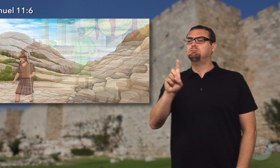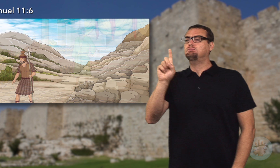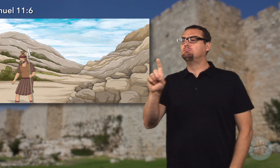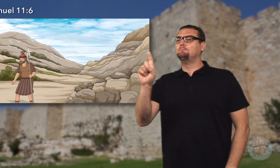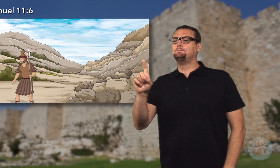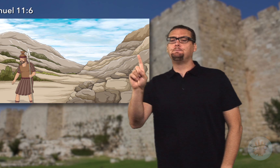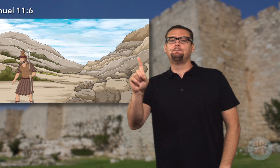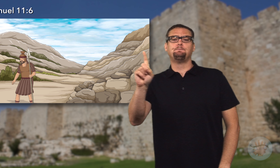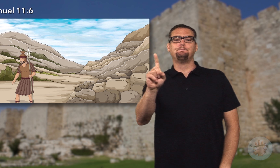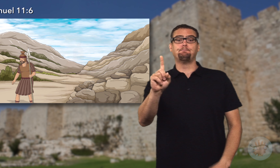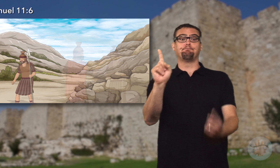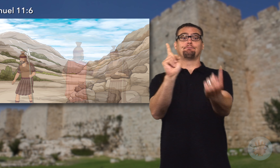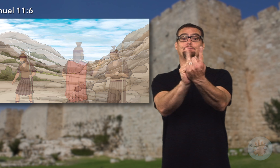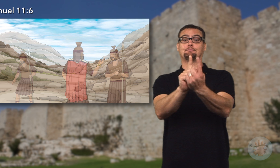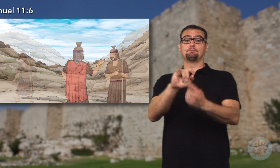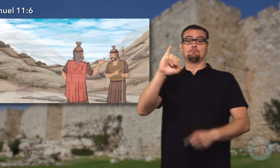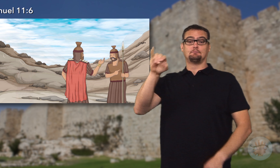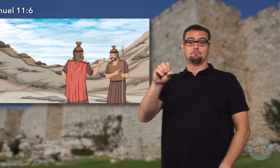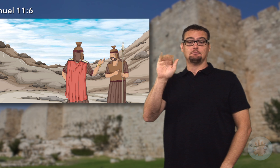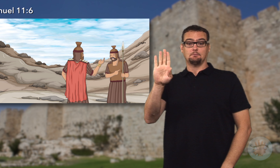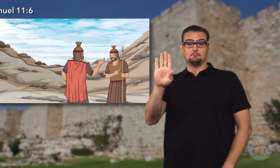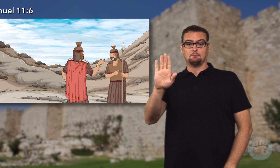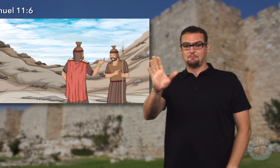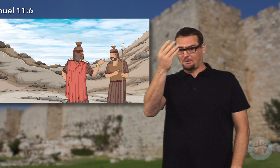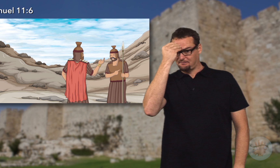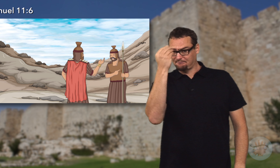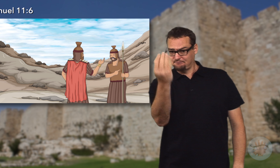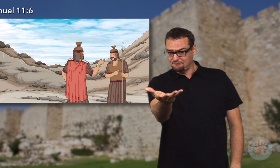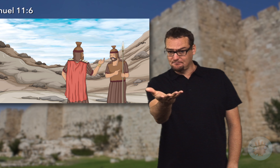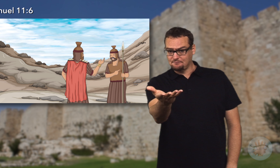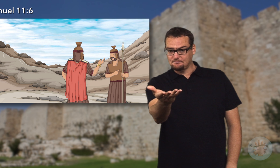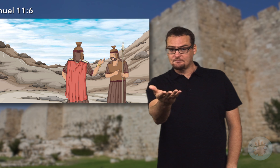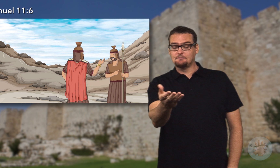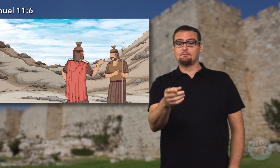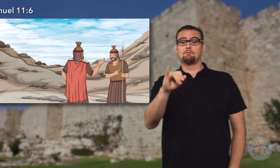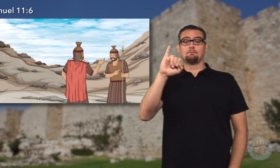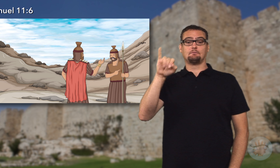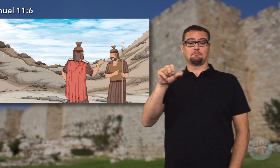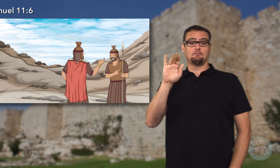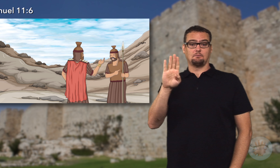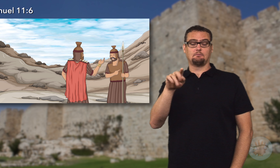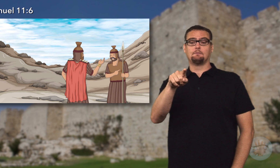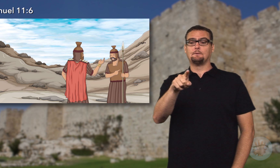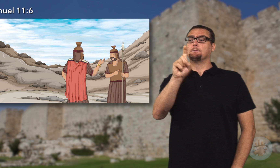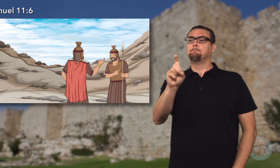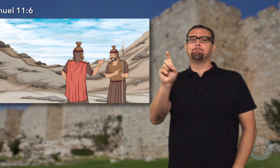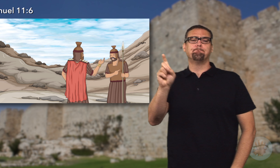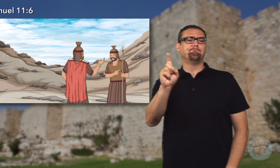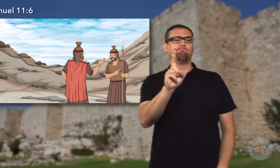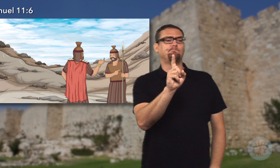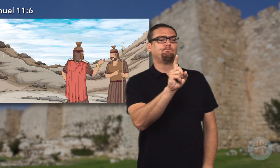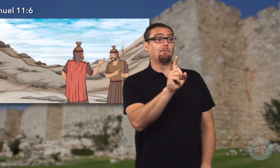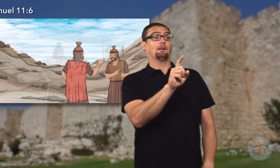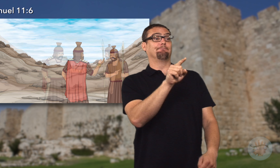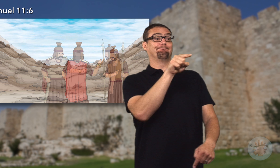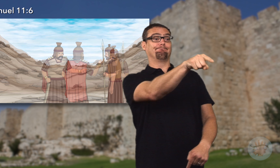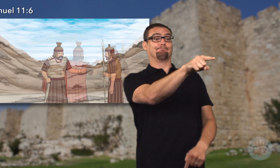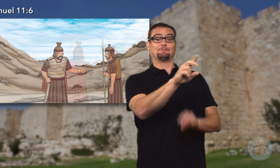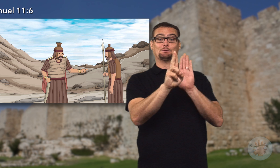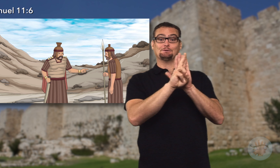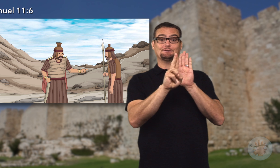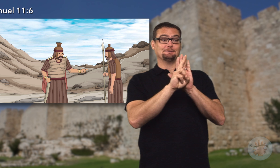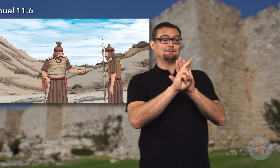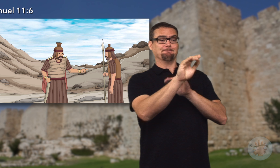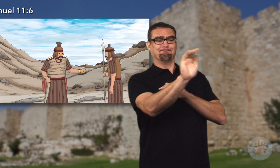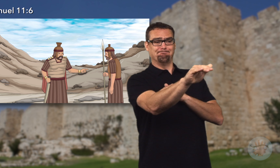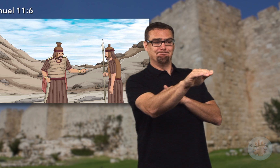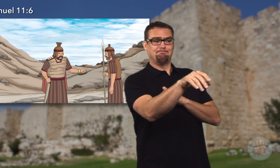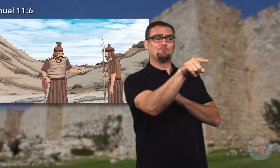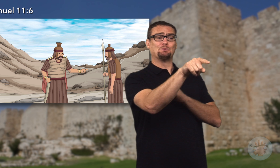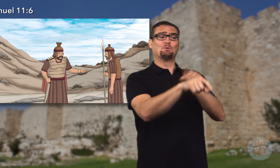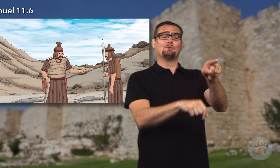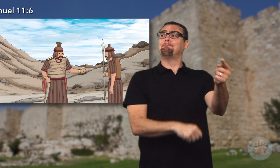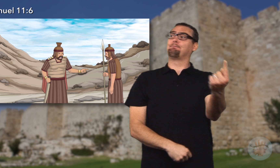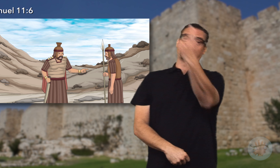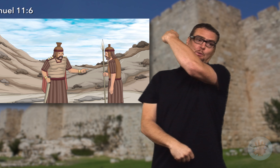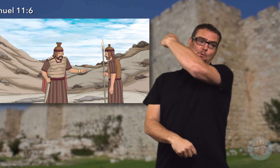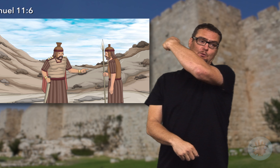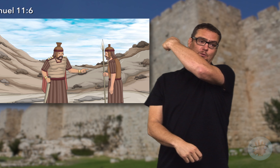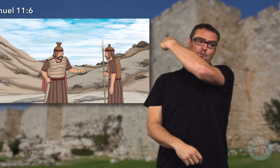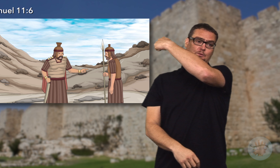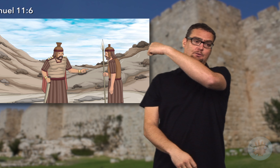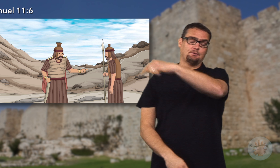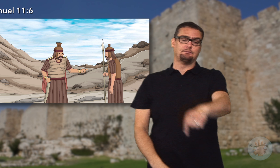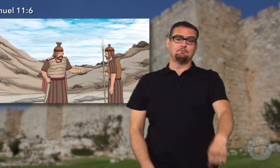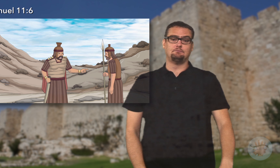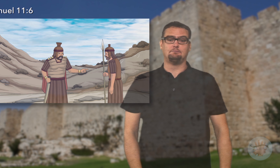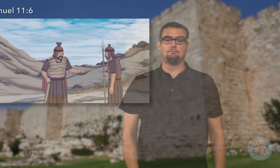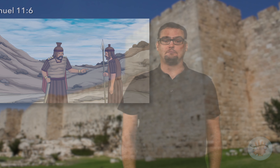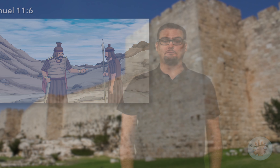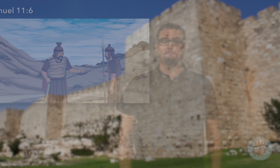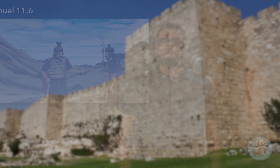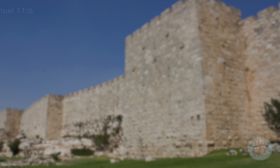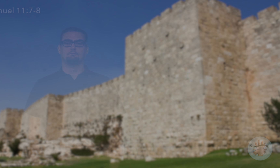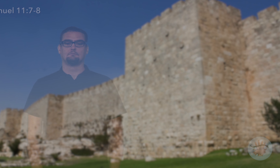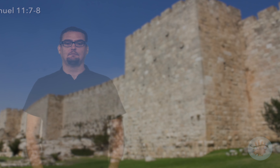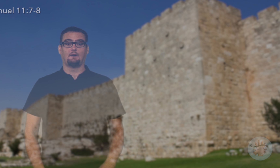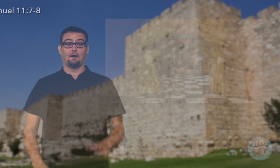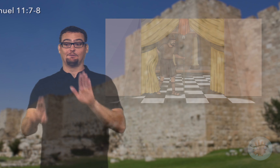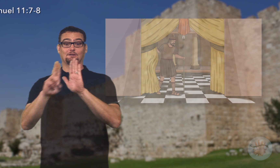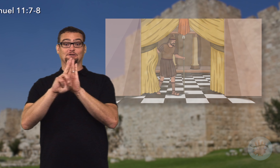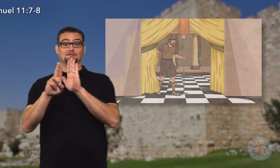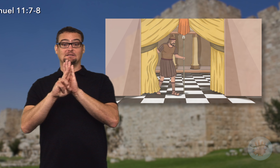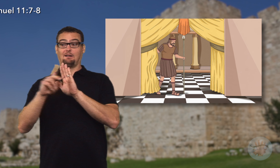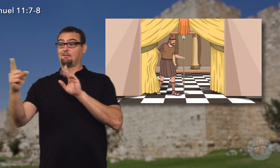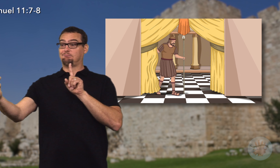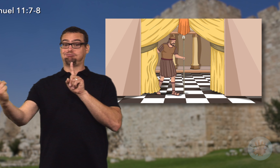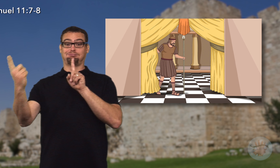So Joab sent him to David.